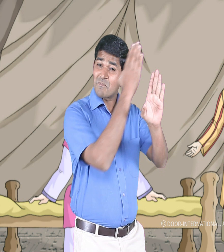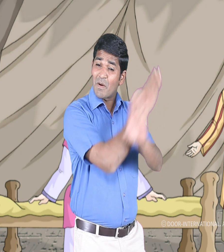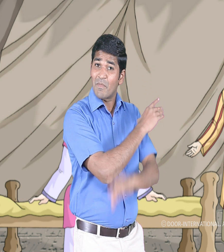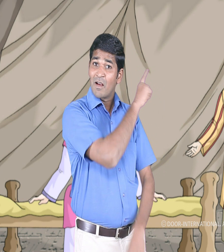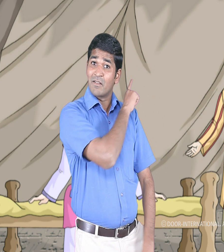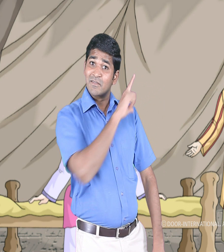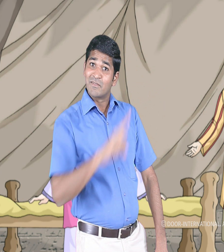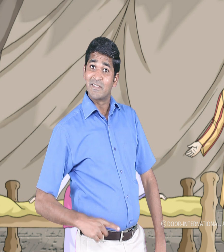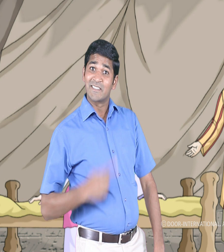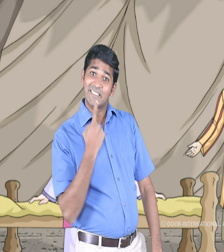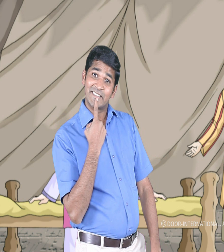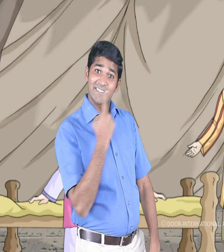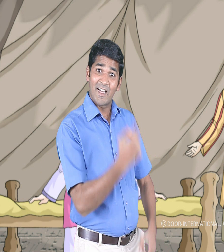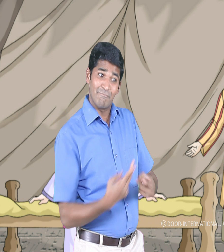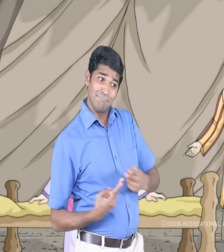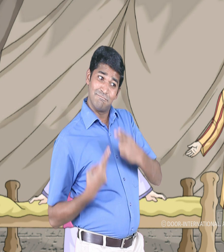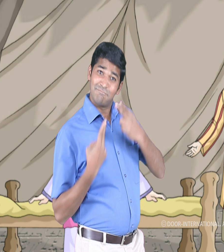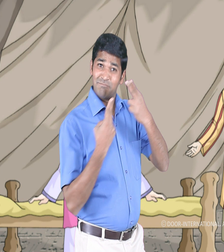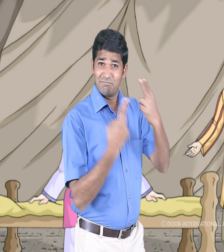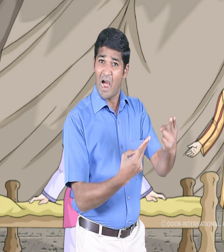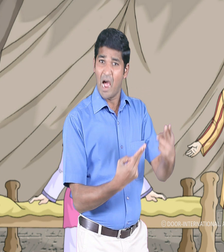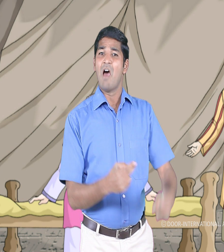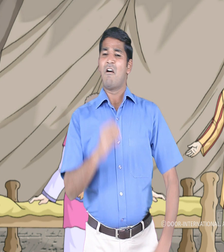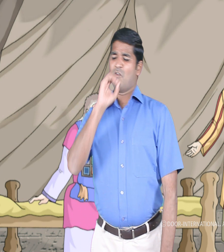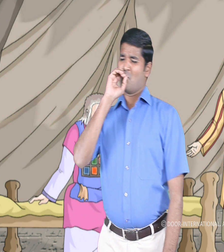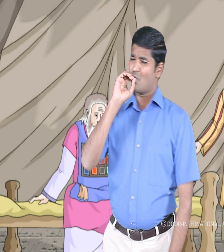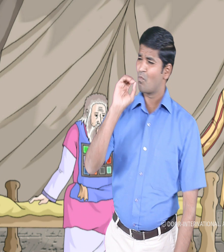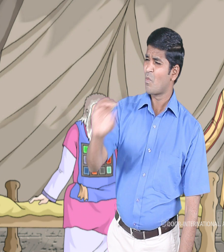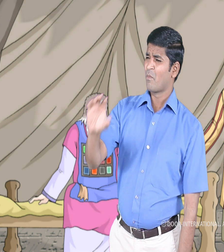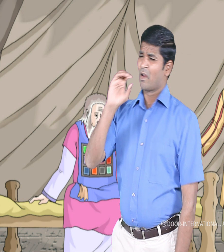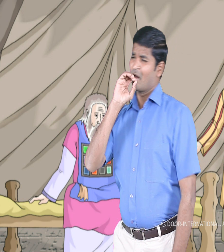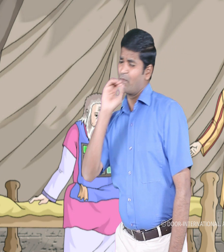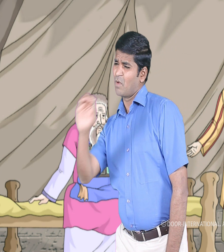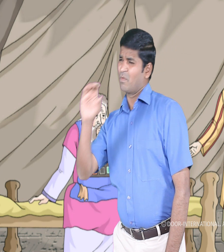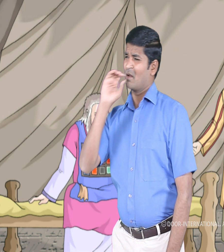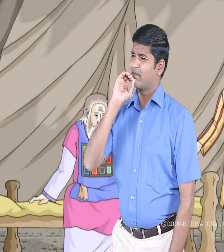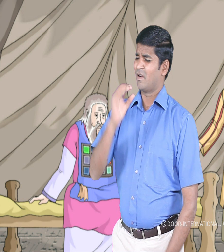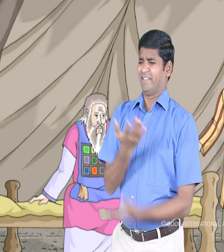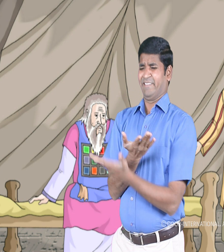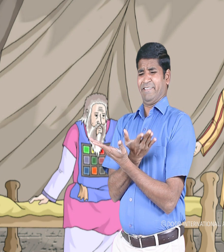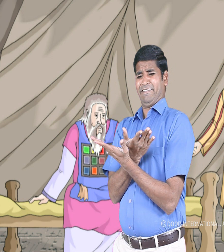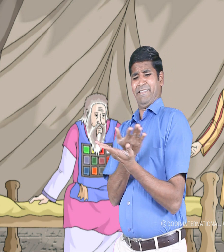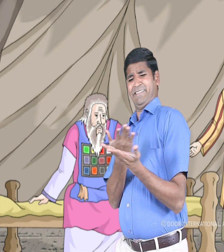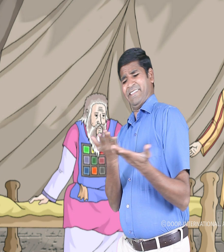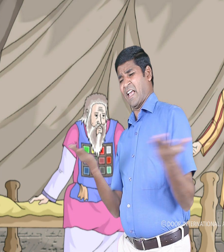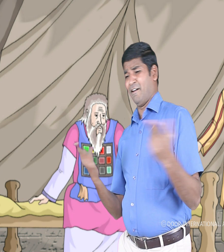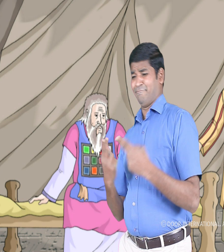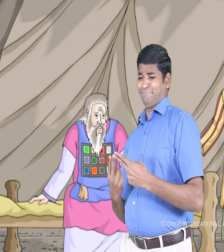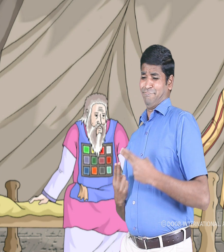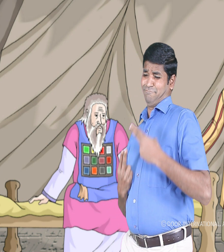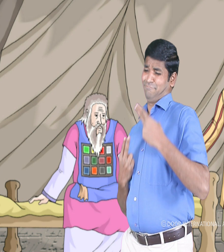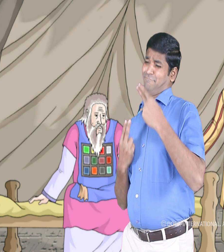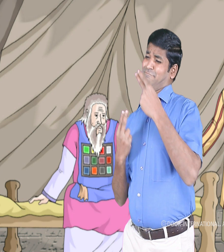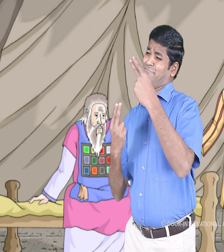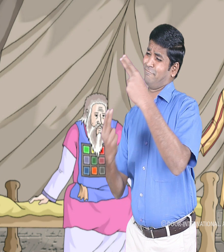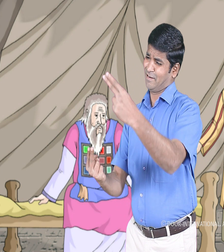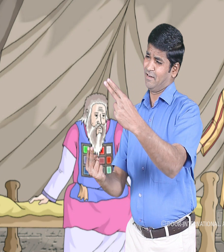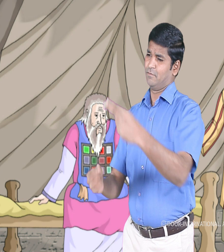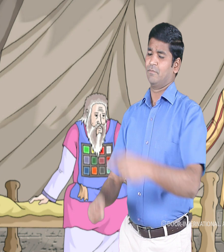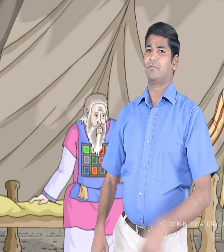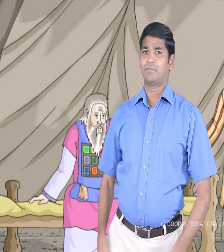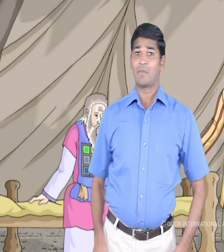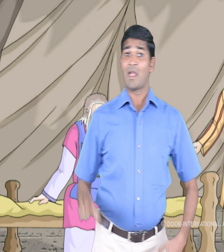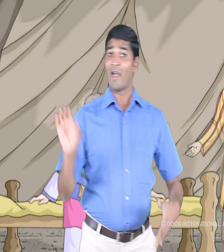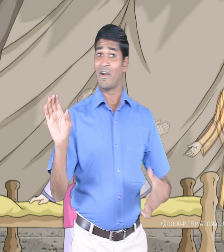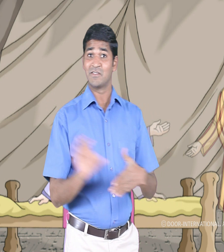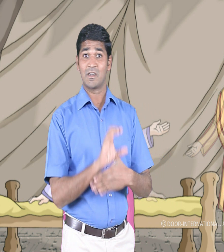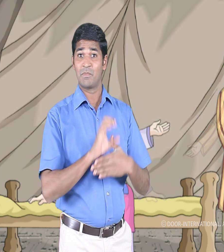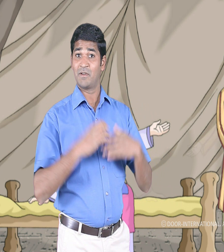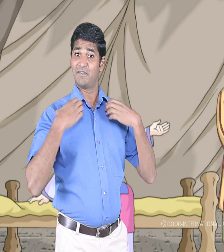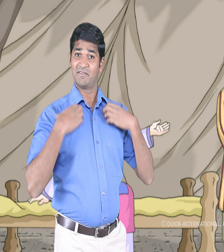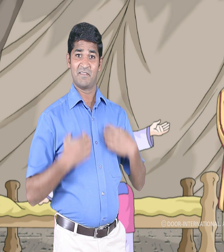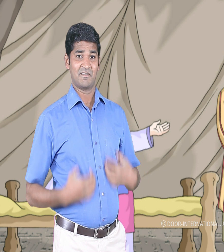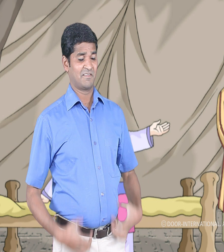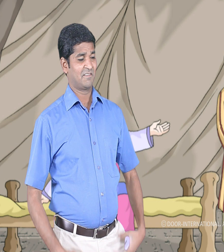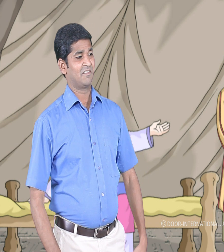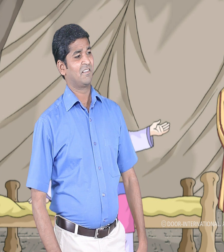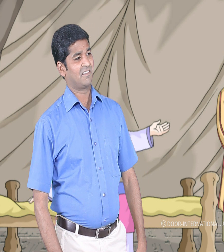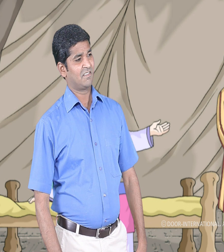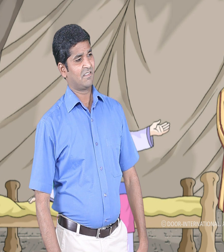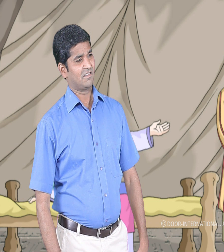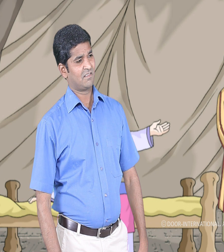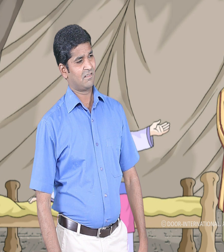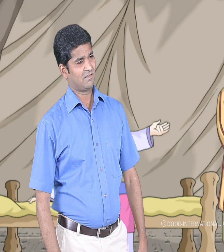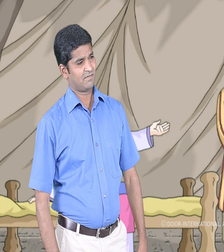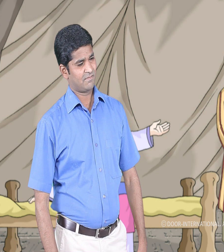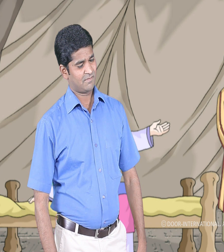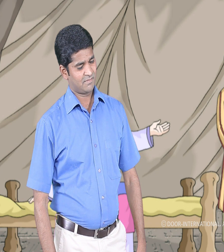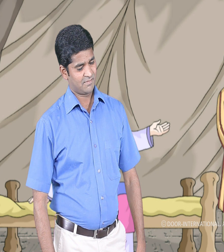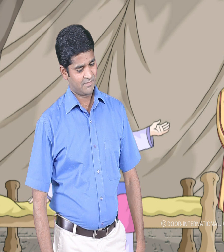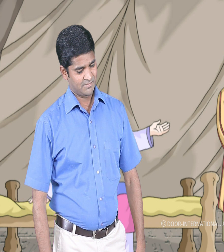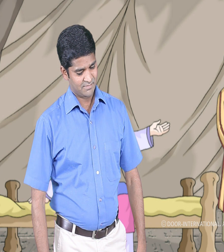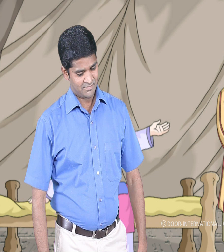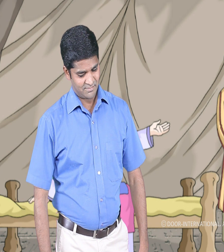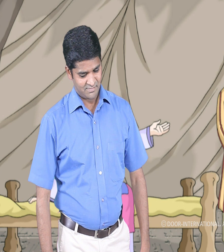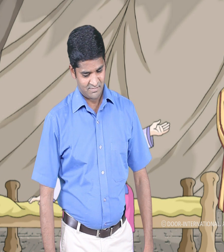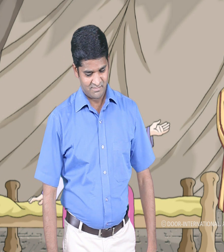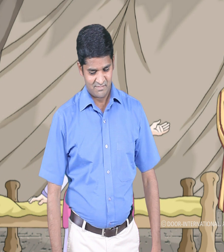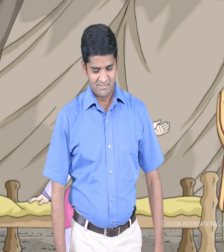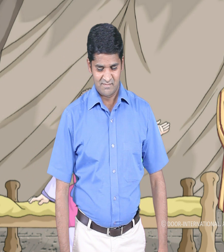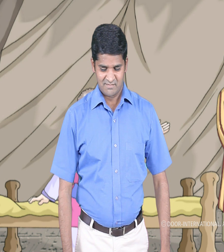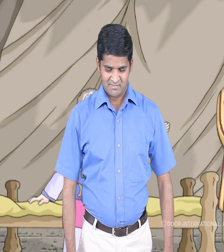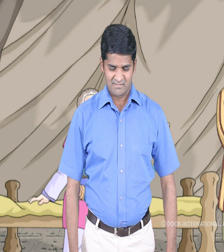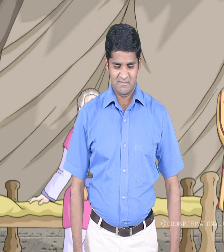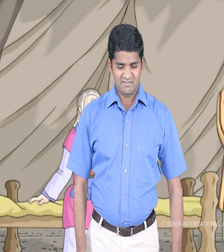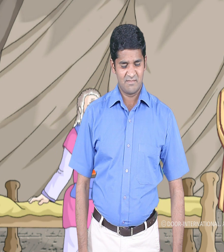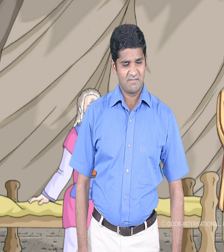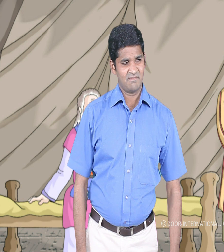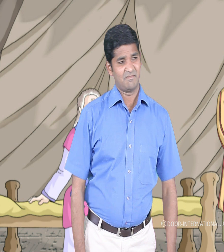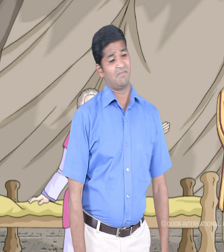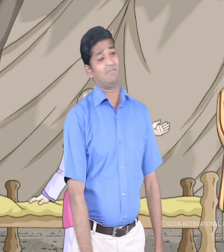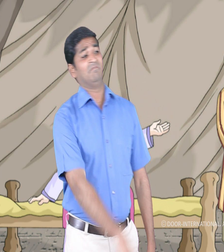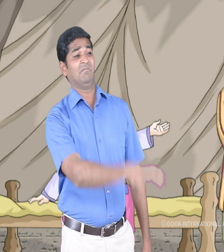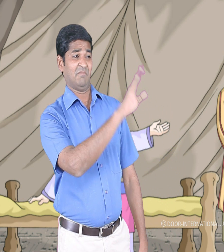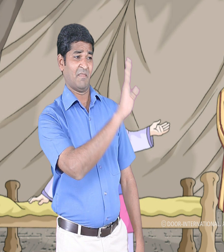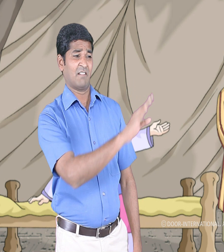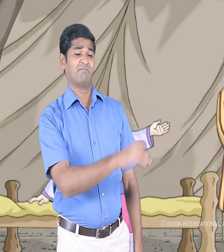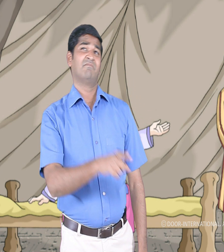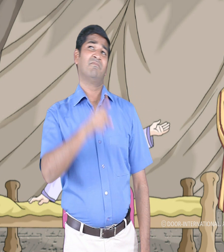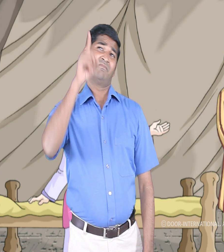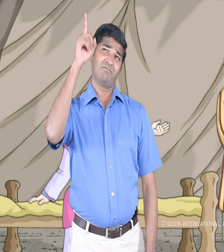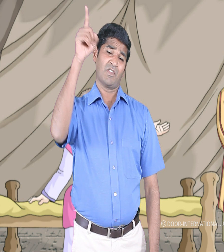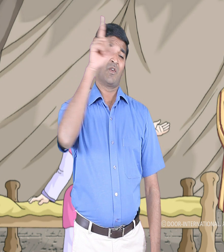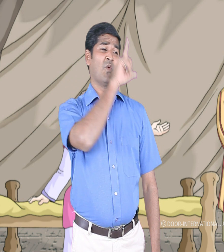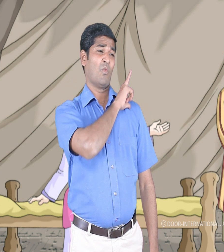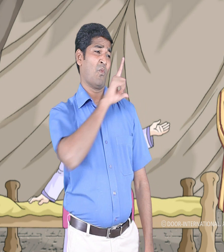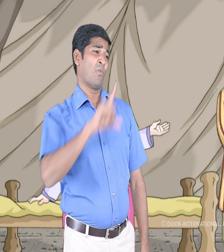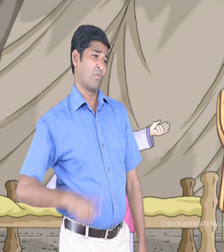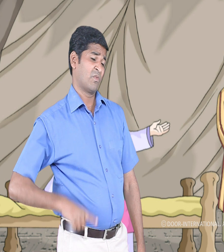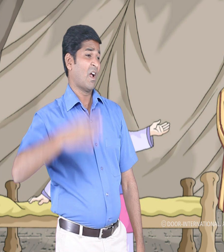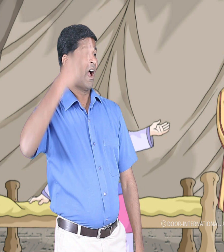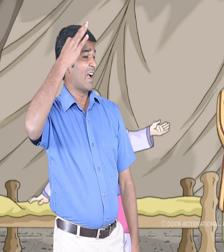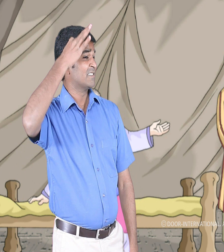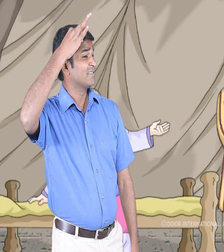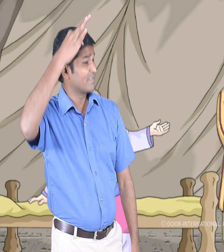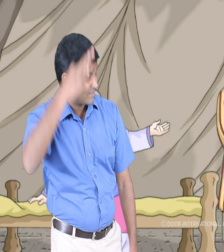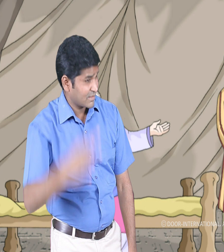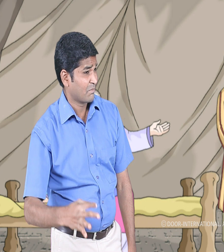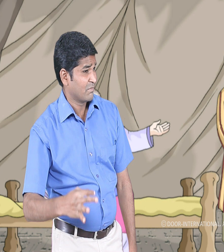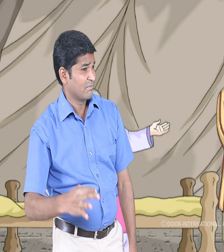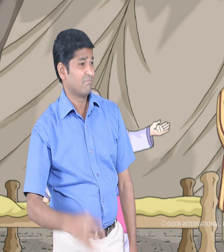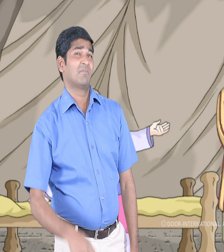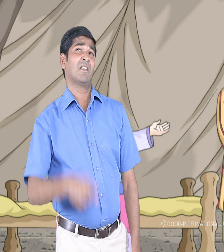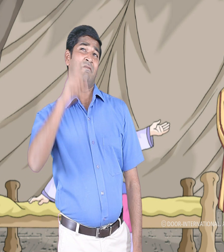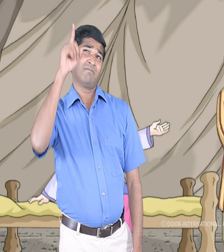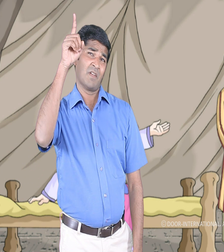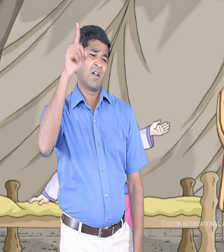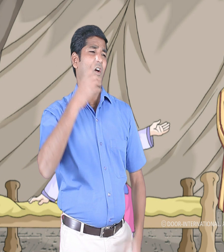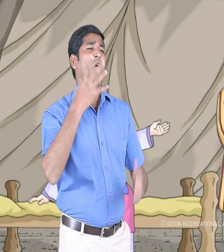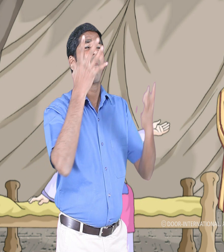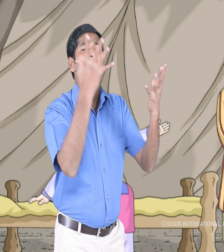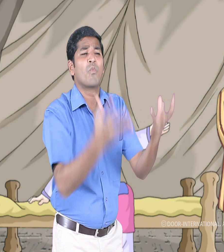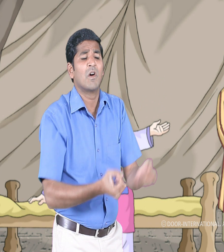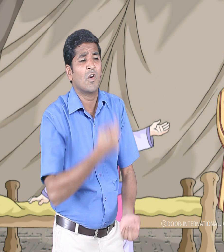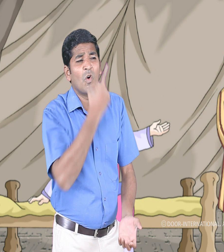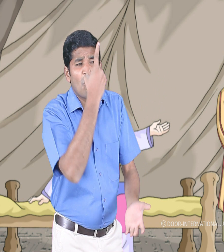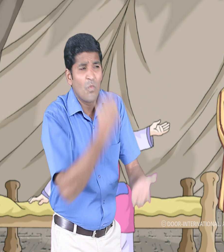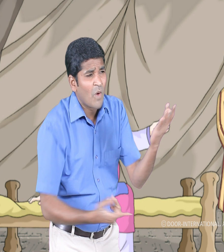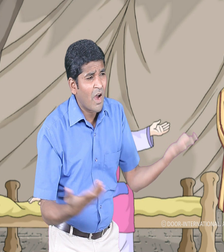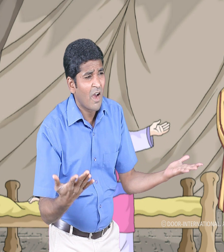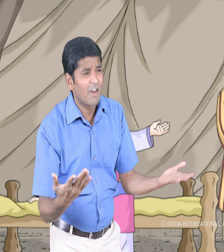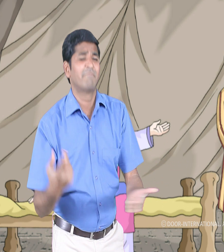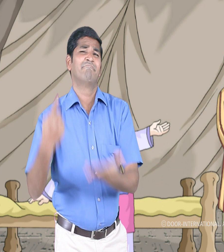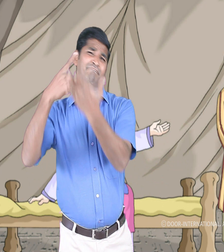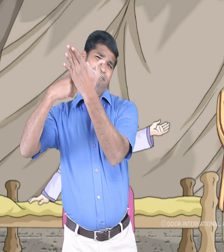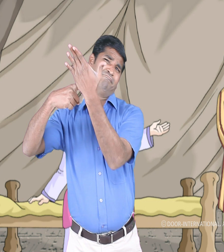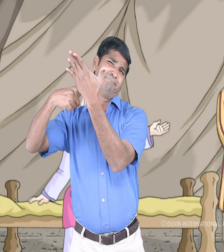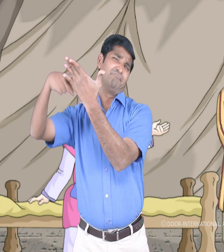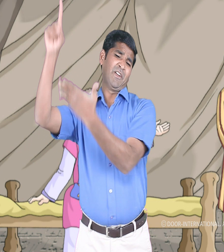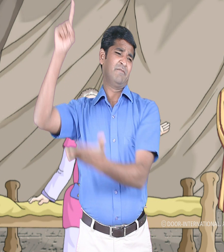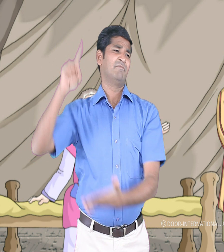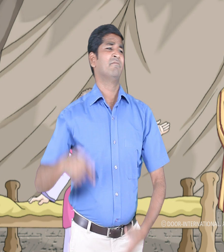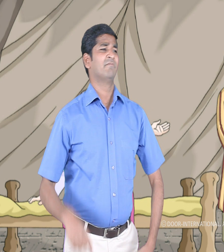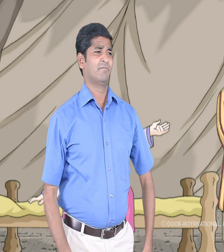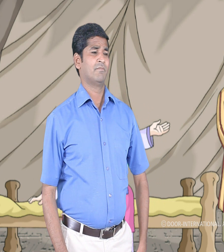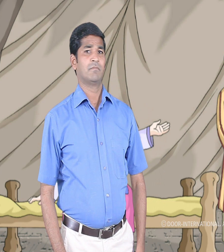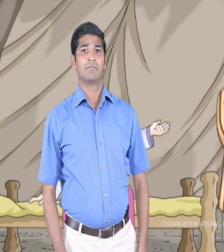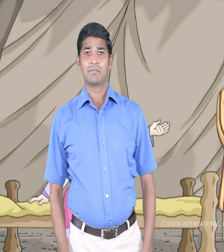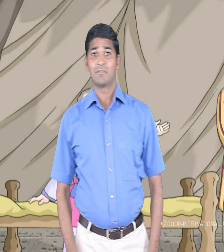So Samuel told him everything and did not hide a thing from him. “He is the LORD,” replied Eli.